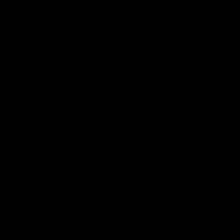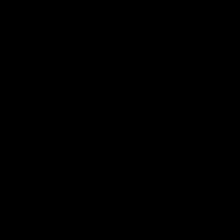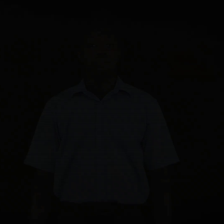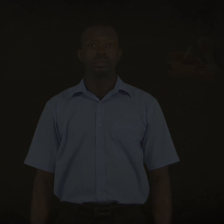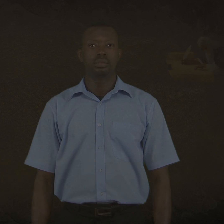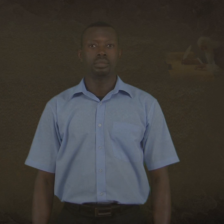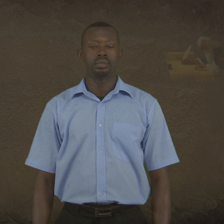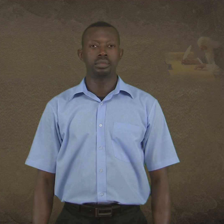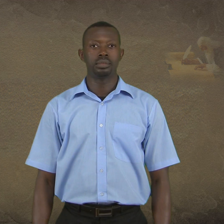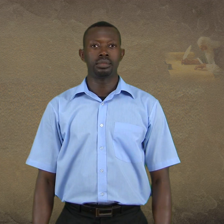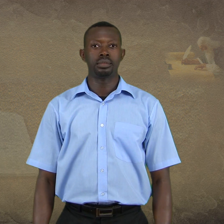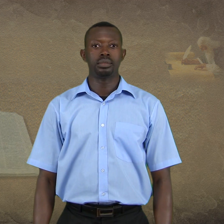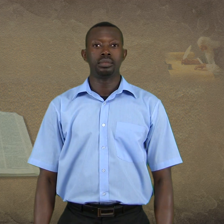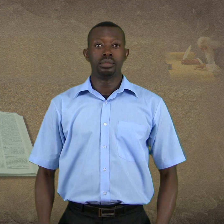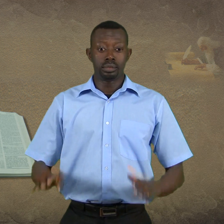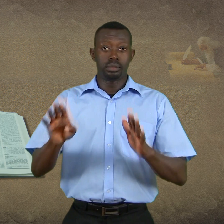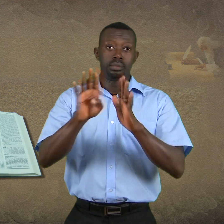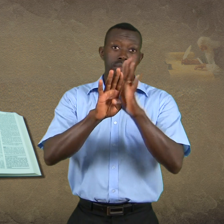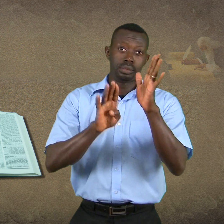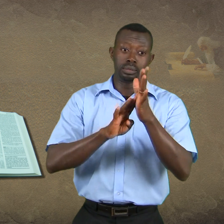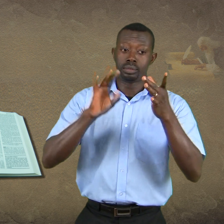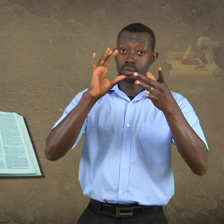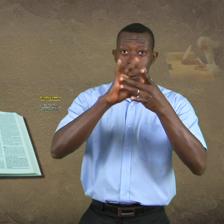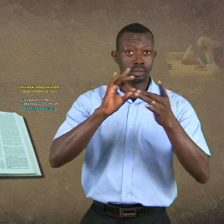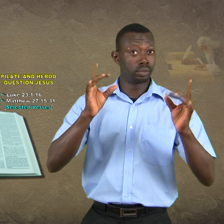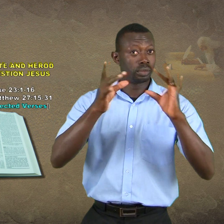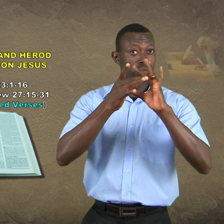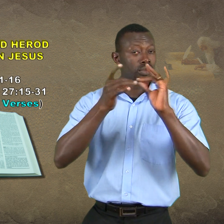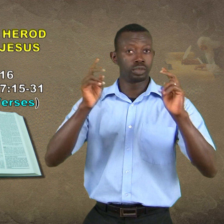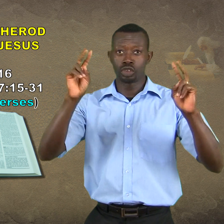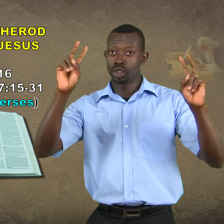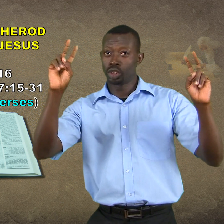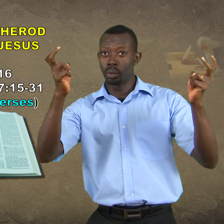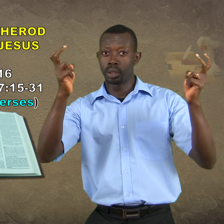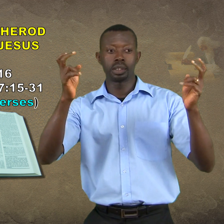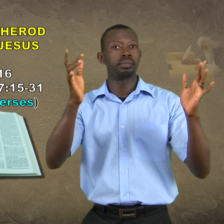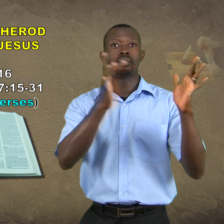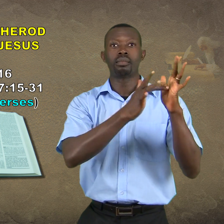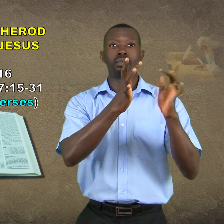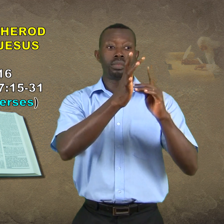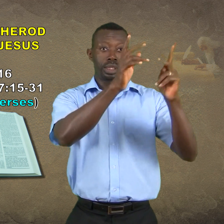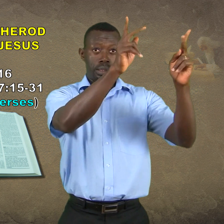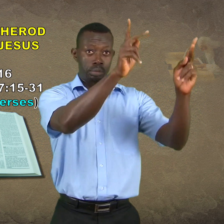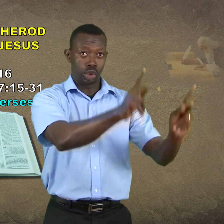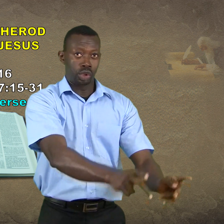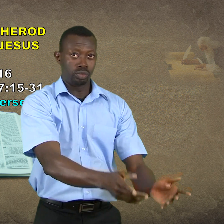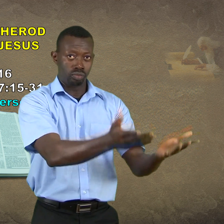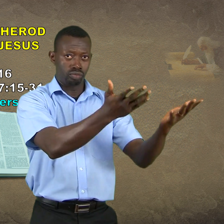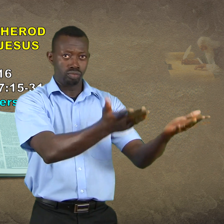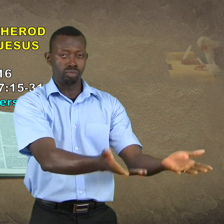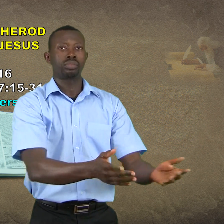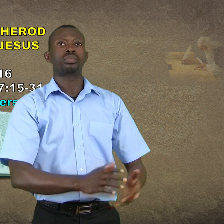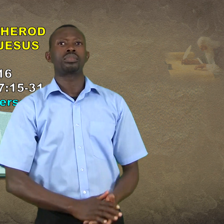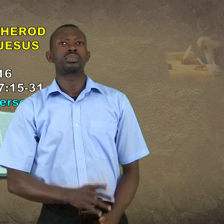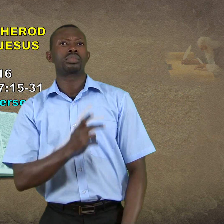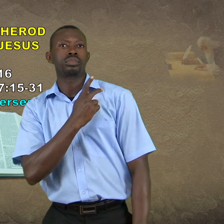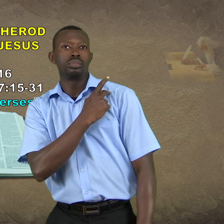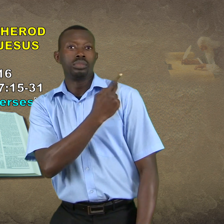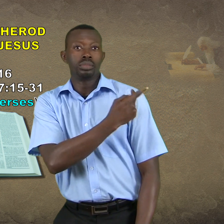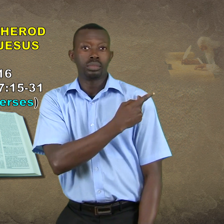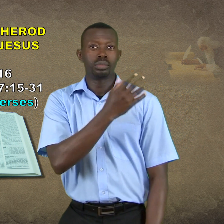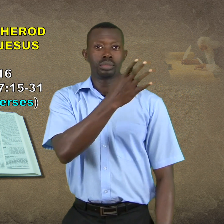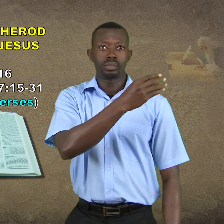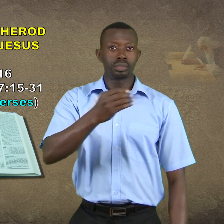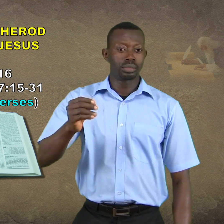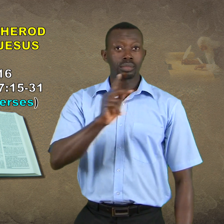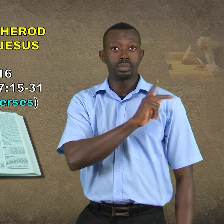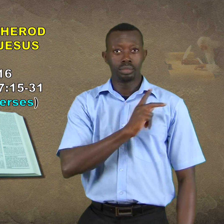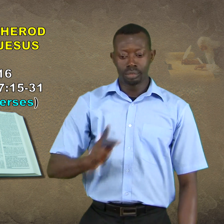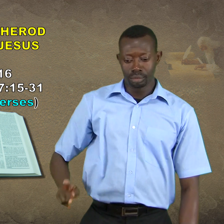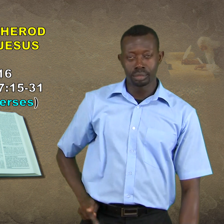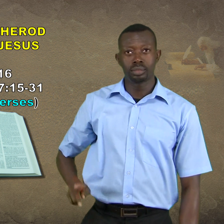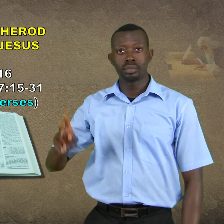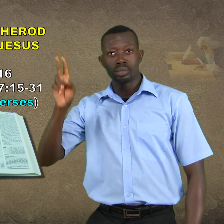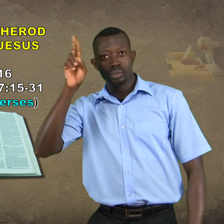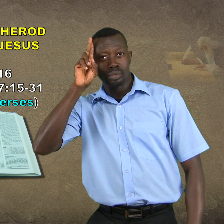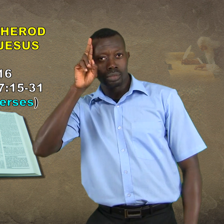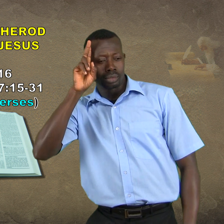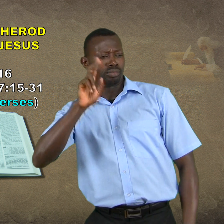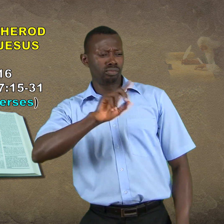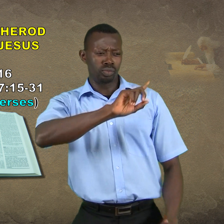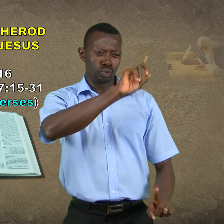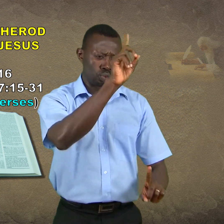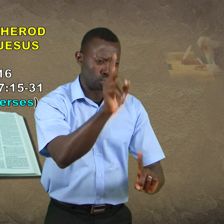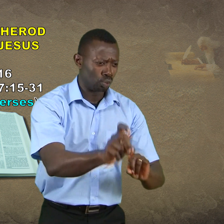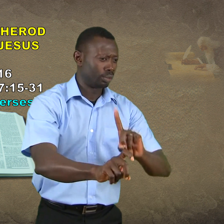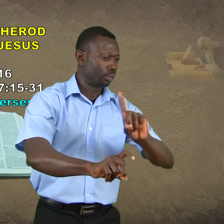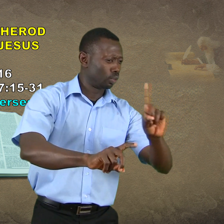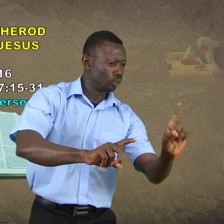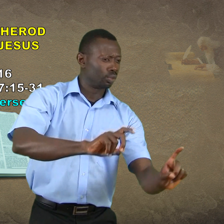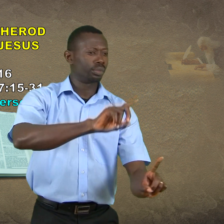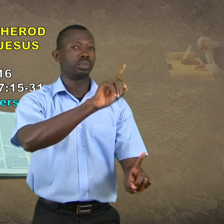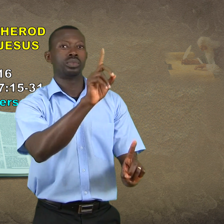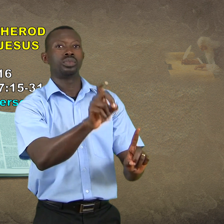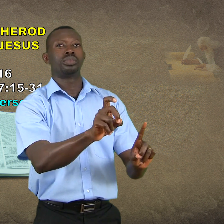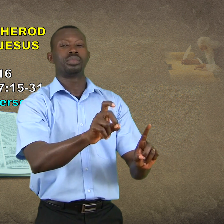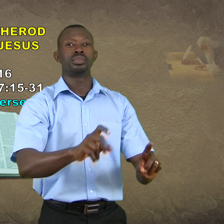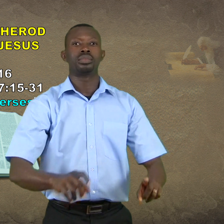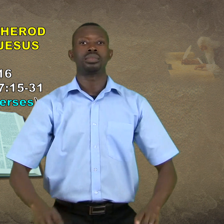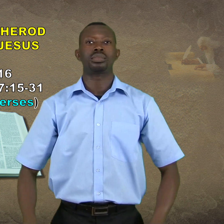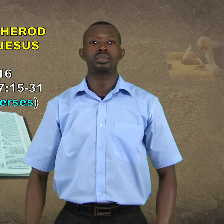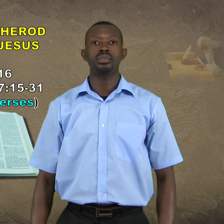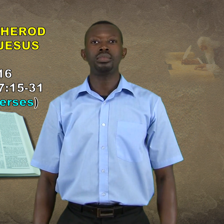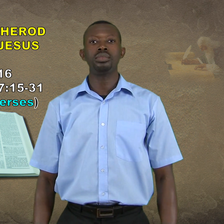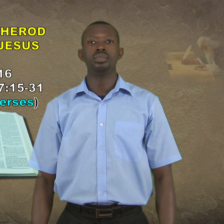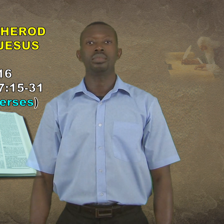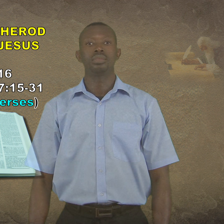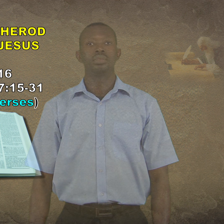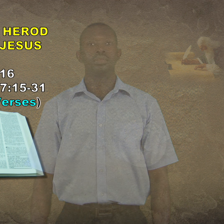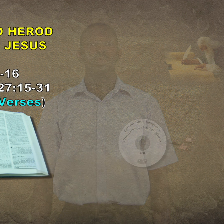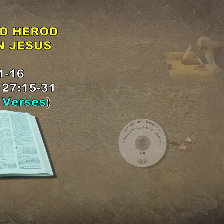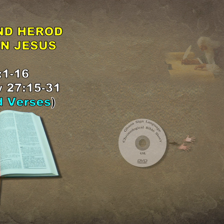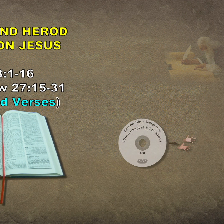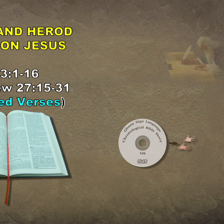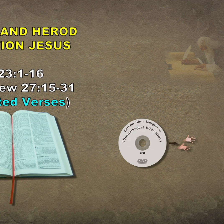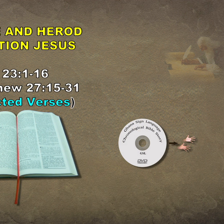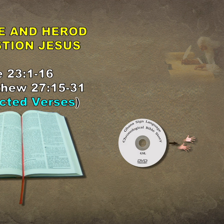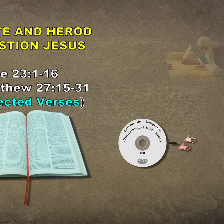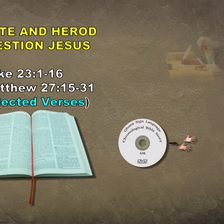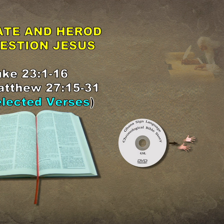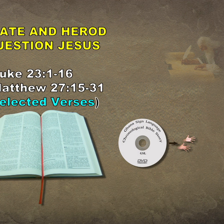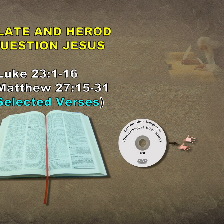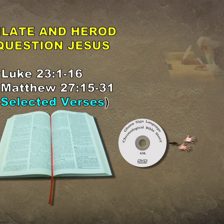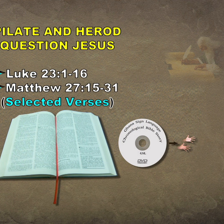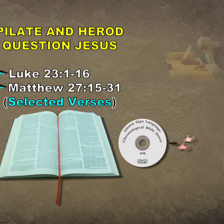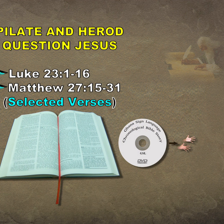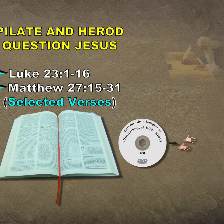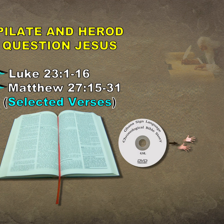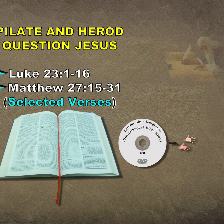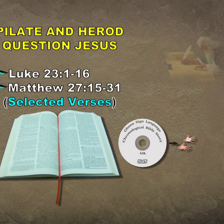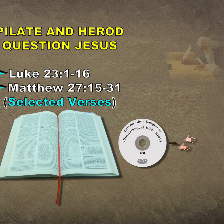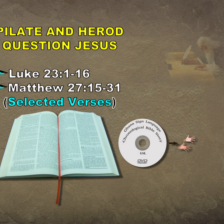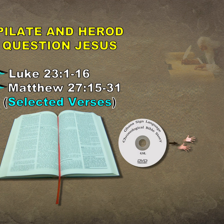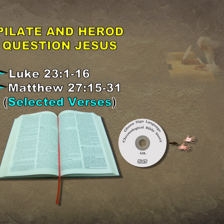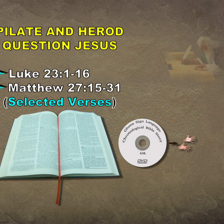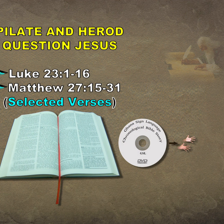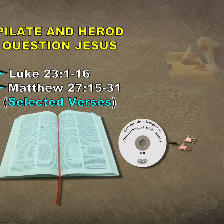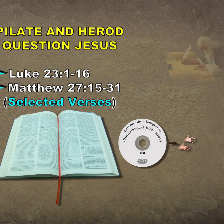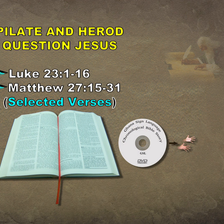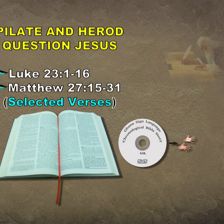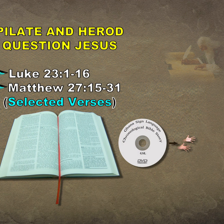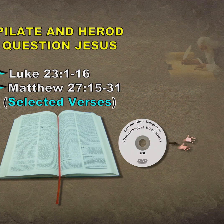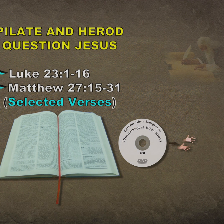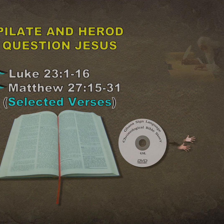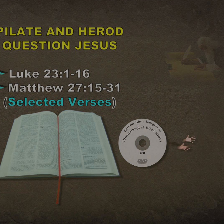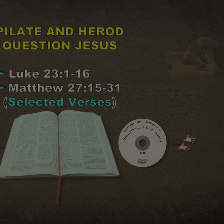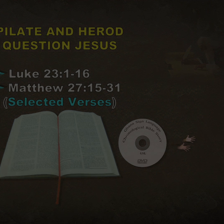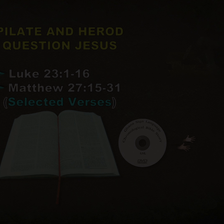Pilate and Herod question Jesus